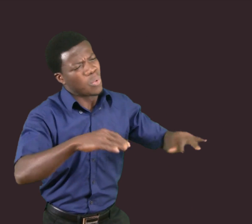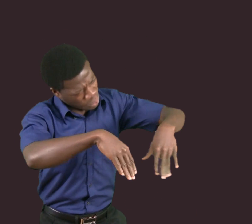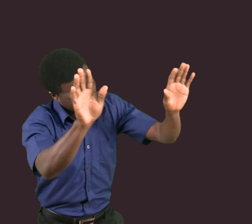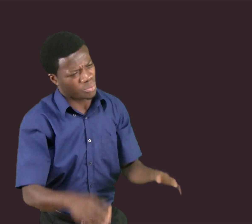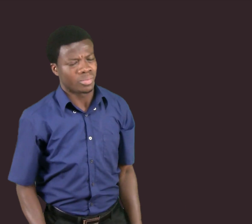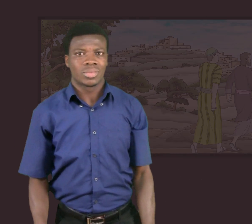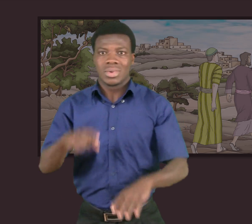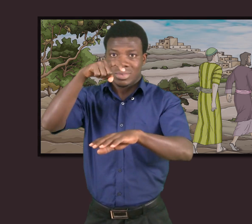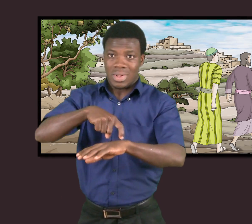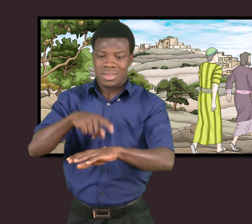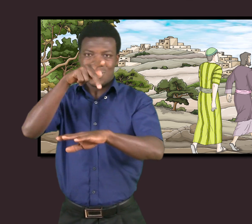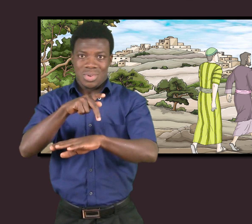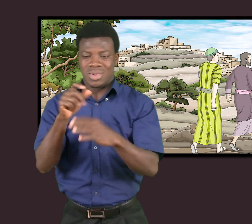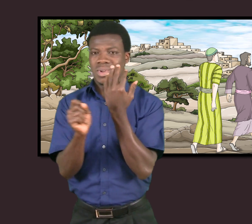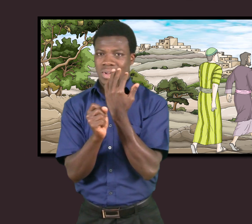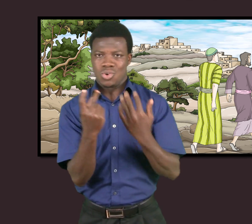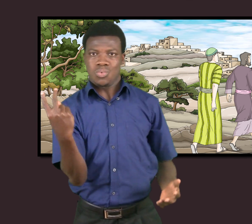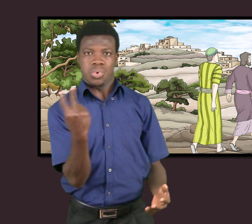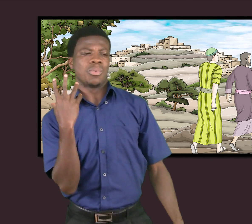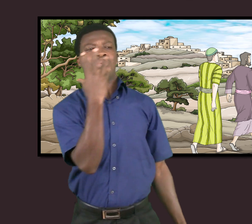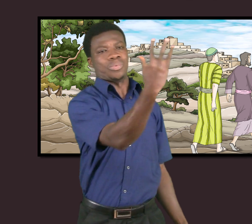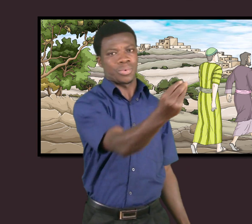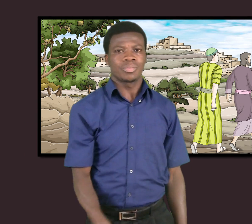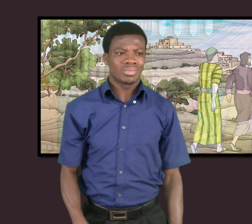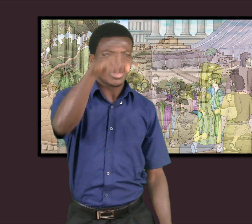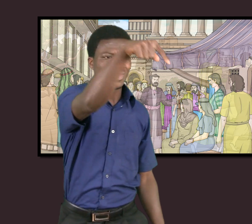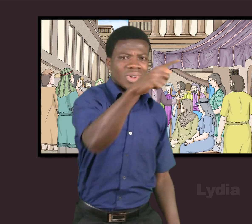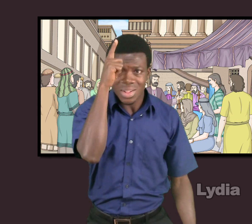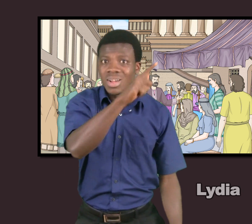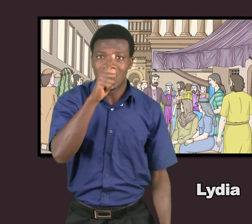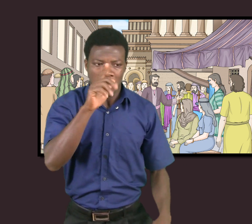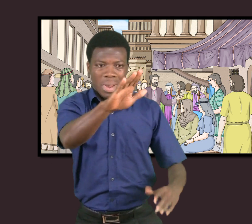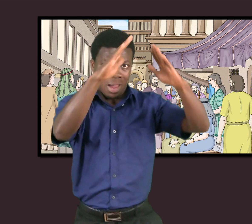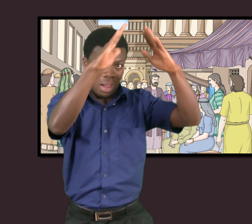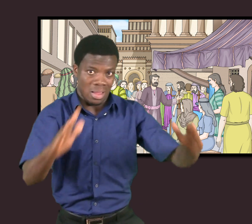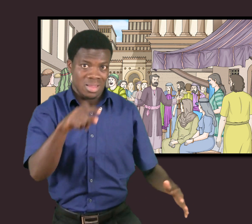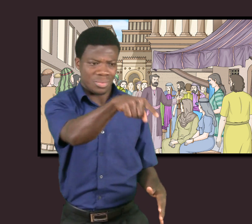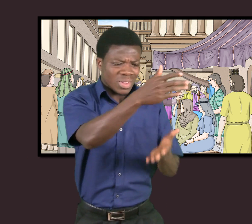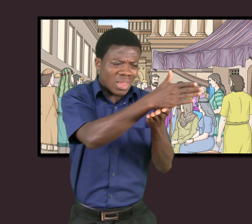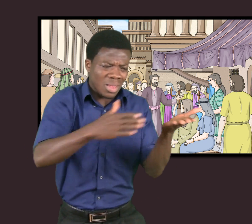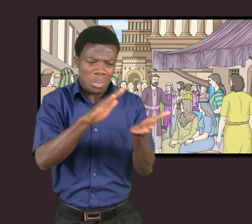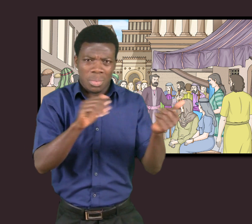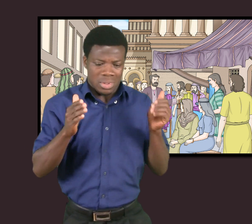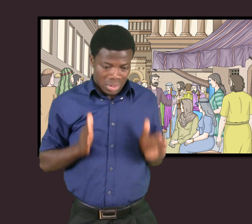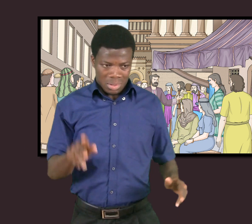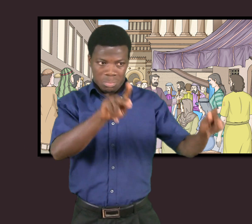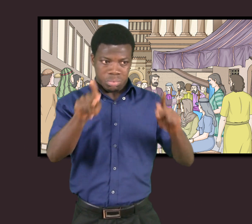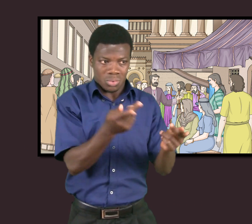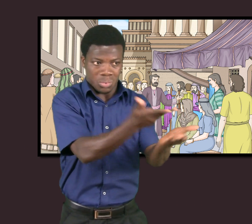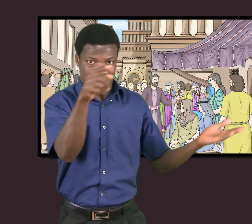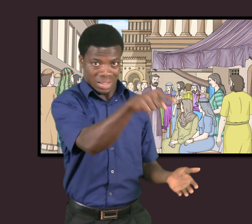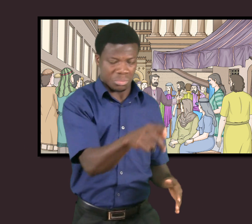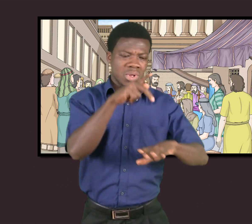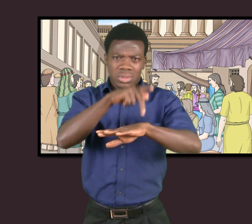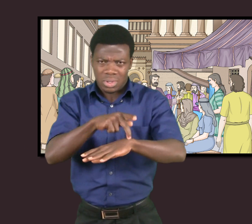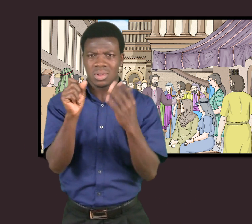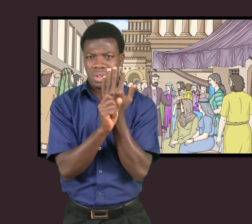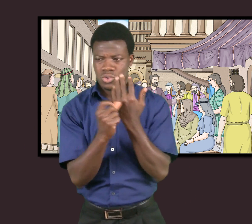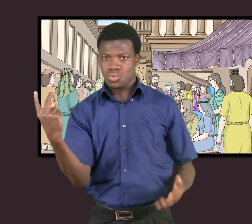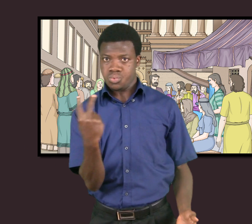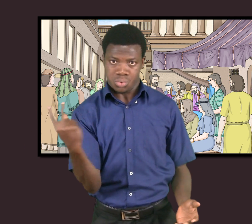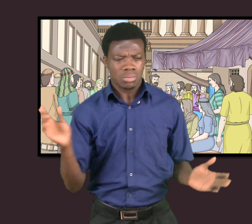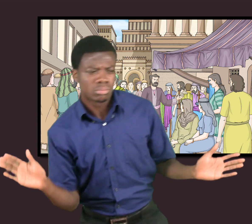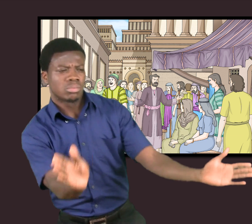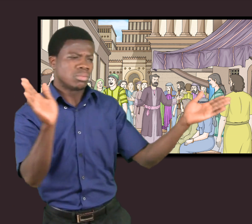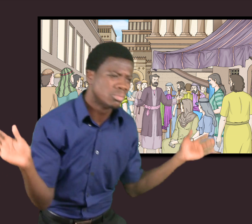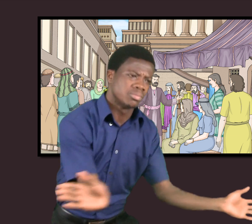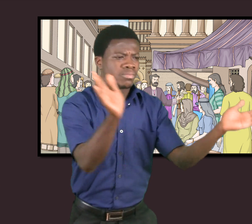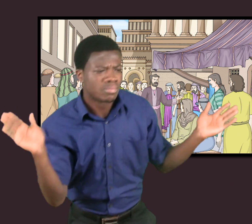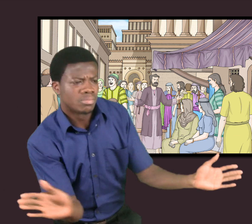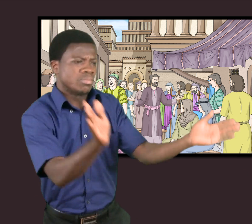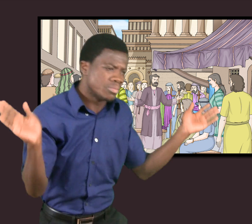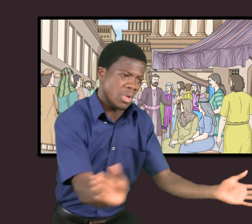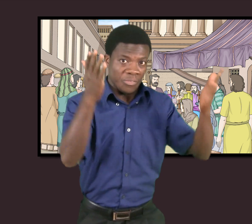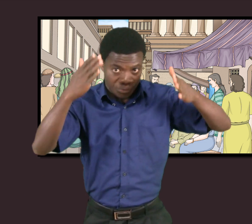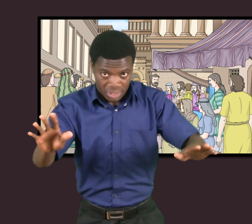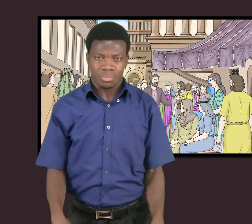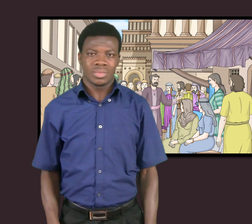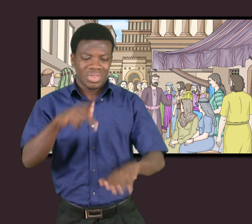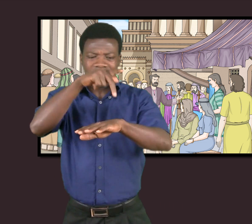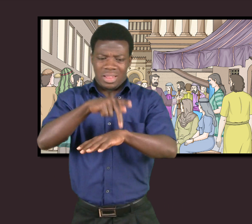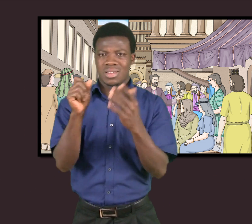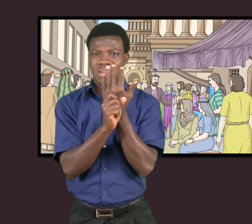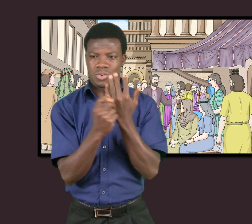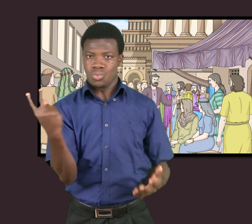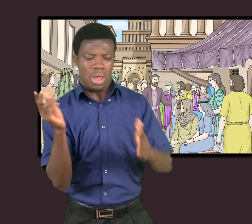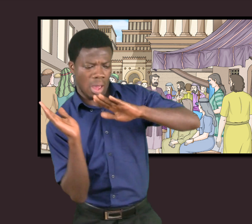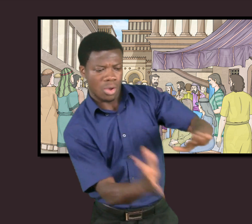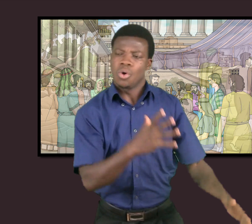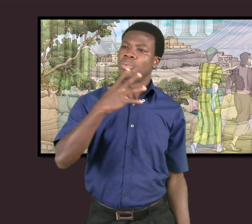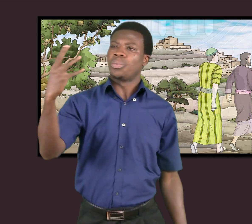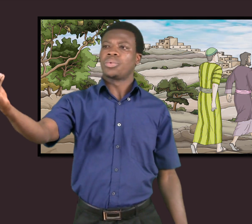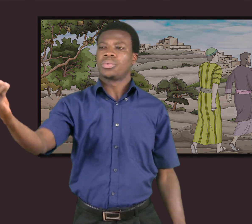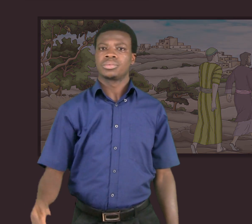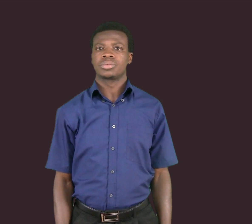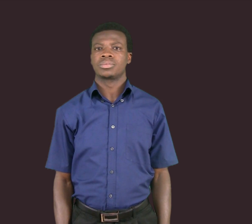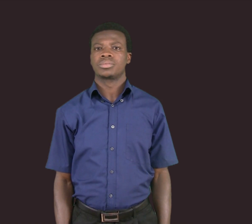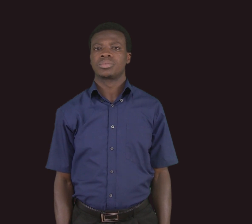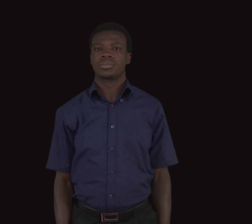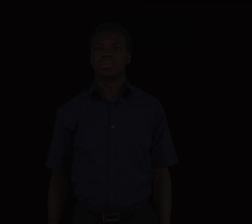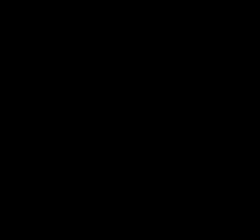After Paul and Silas came out of the prison, they went to Lydia’s house to see the brothers and encourage them. Then they left the city.